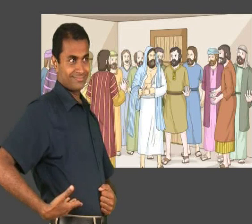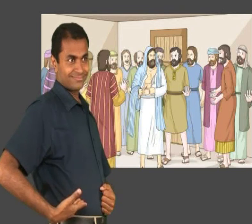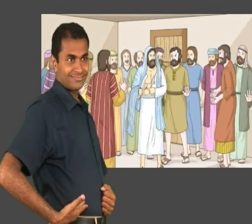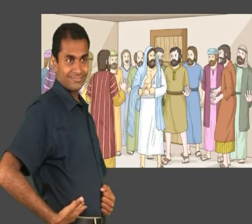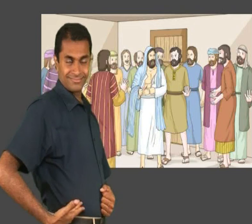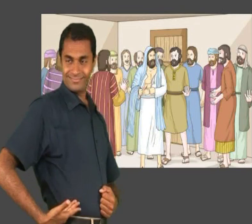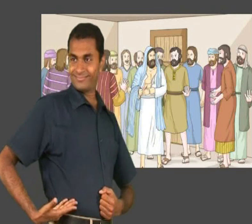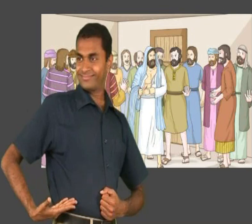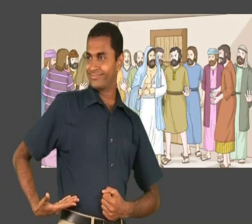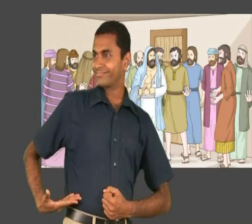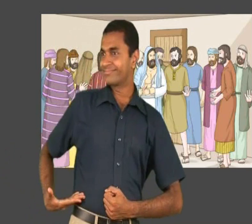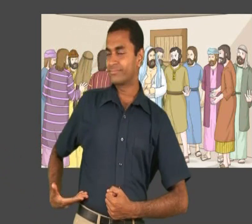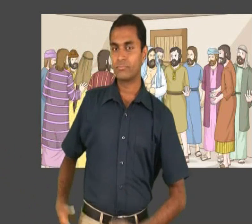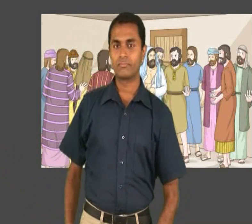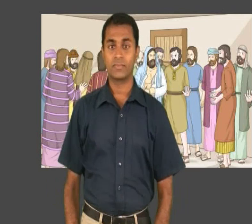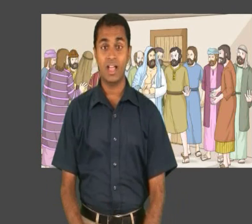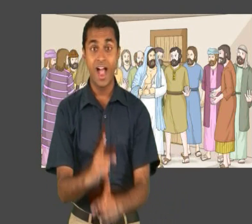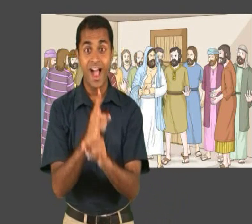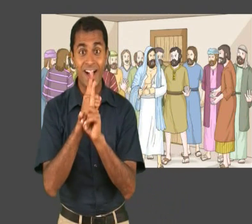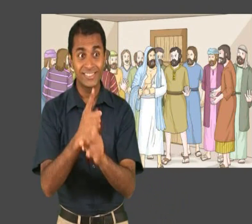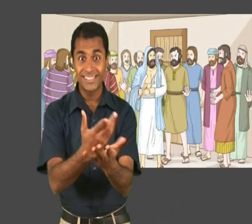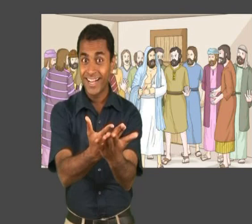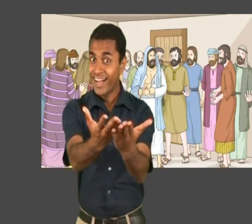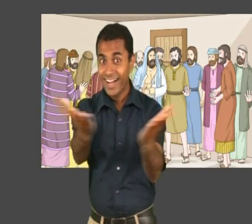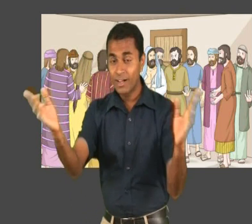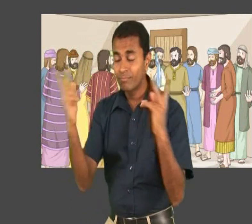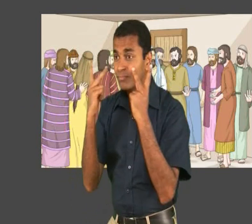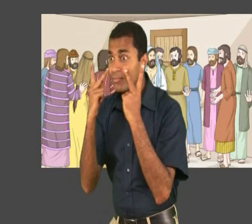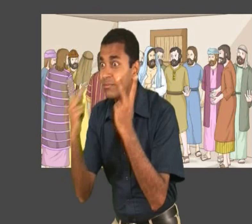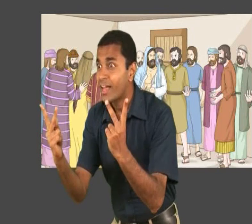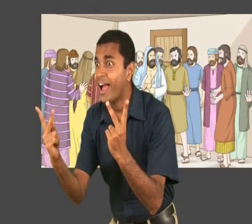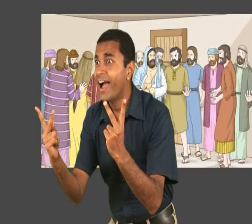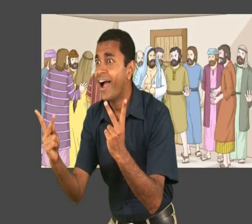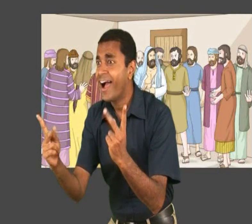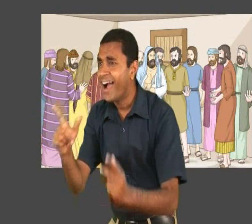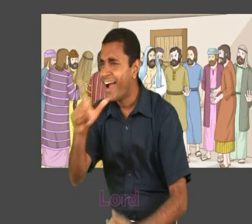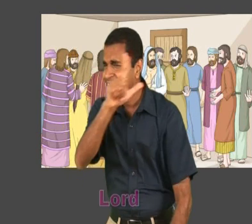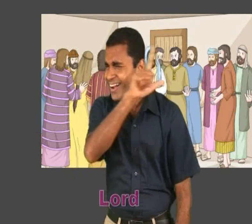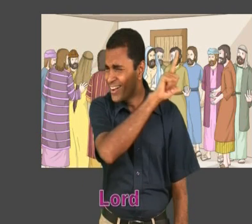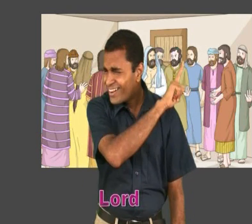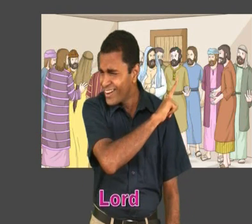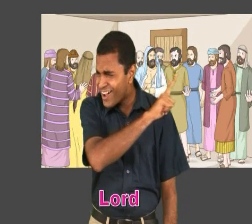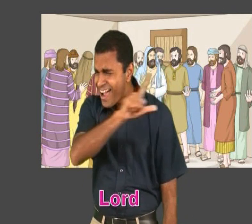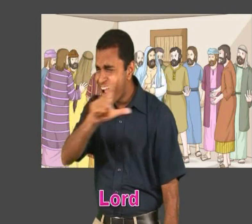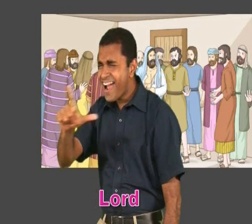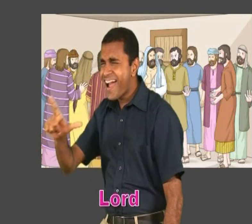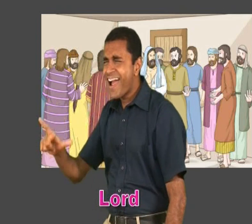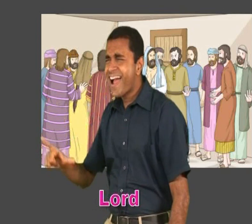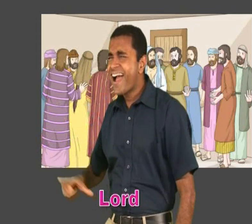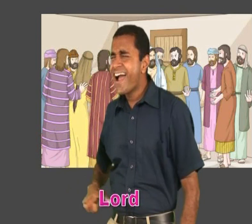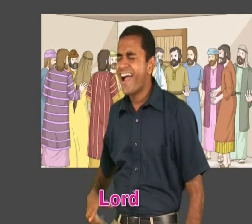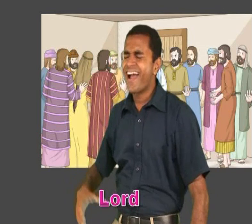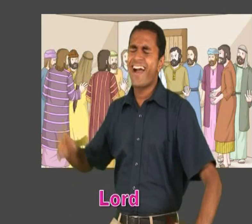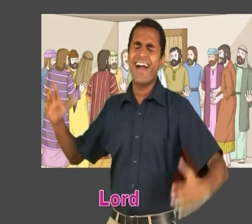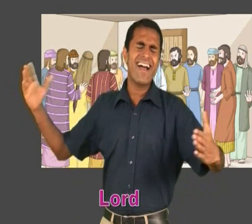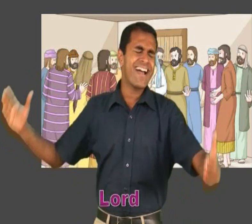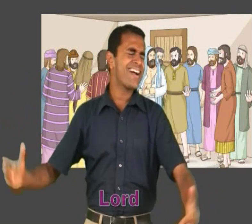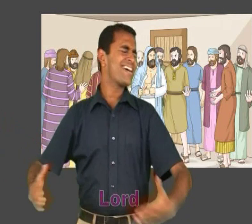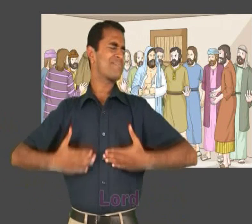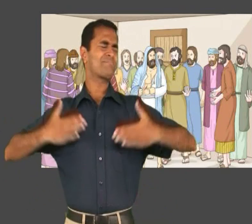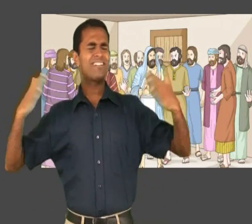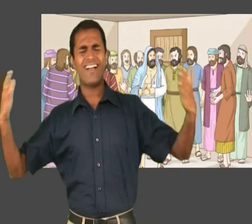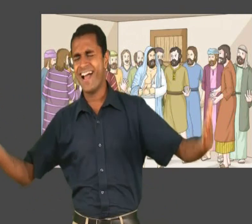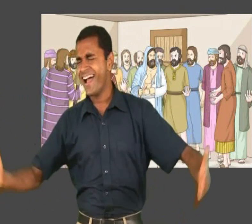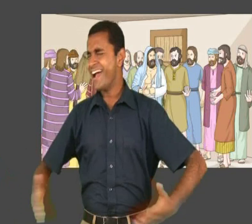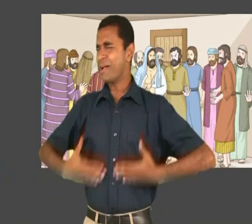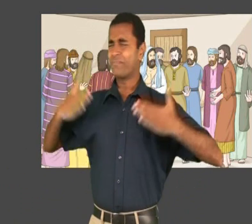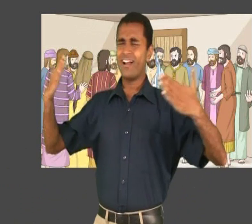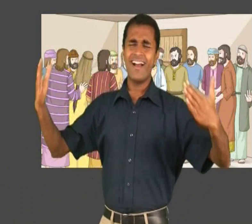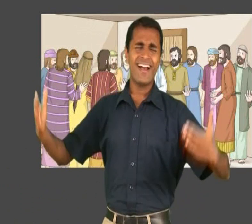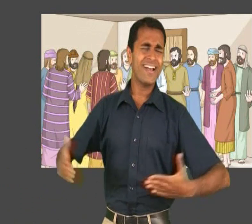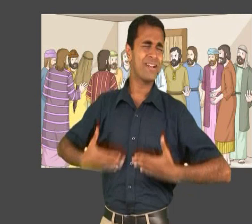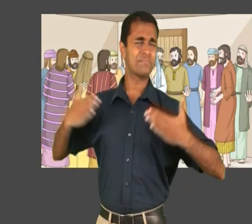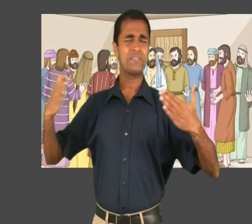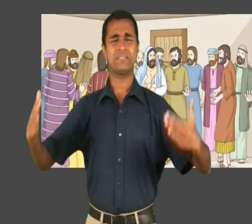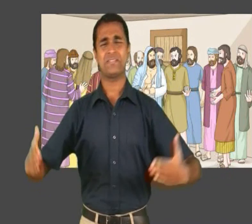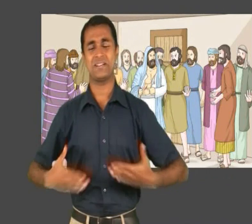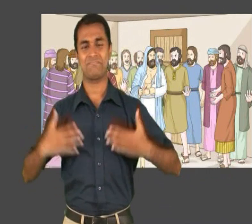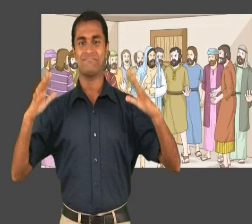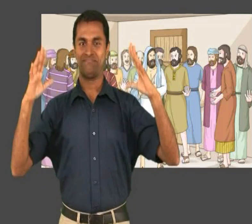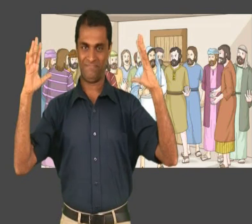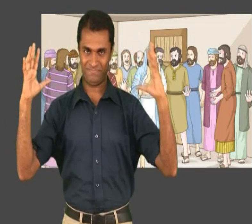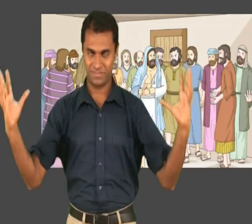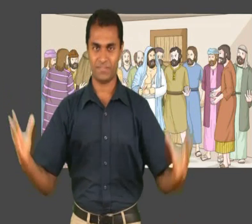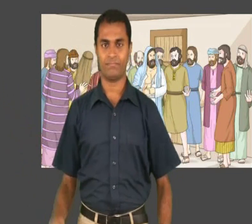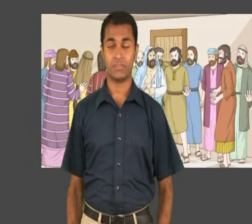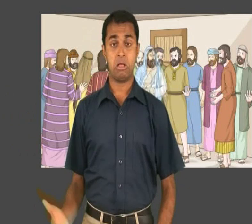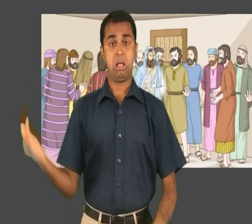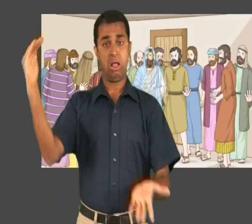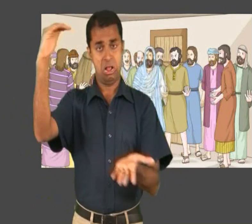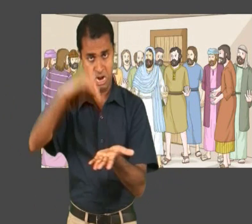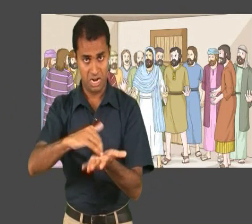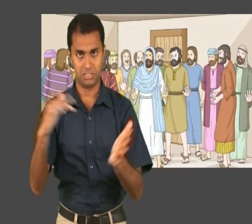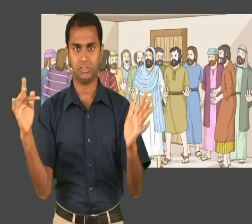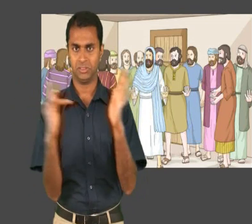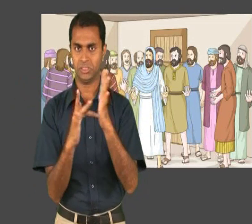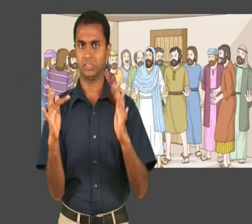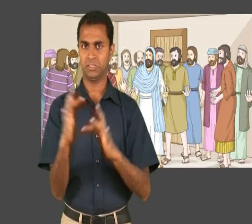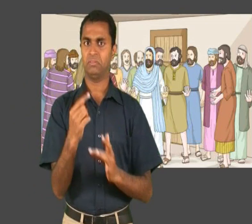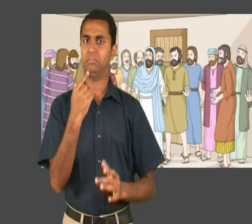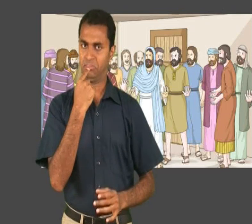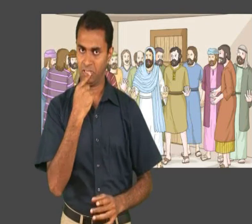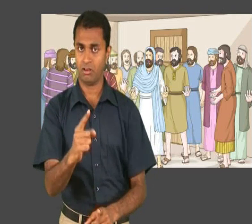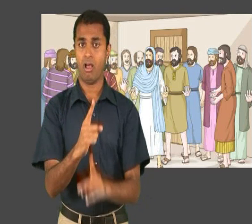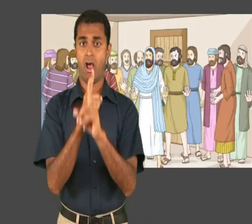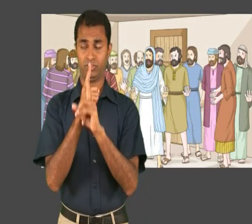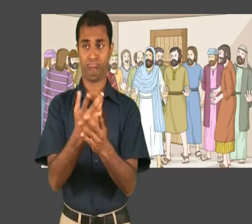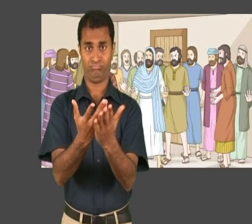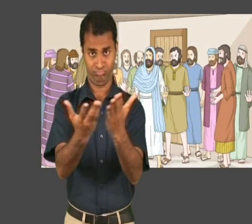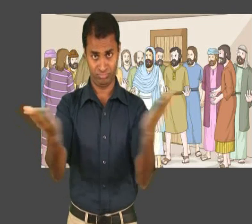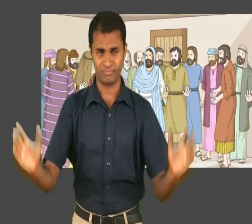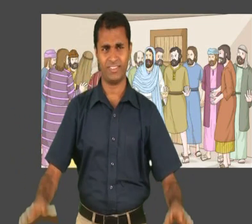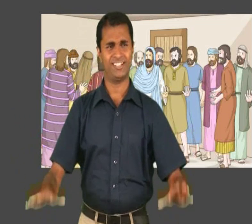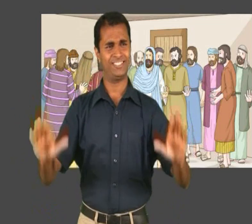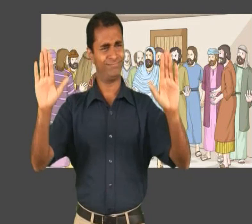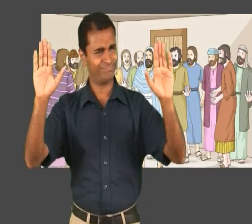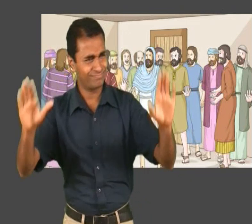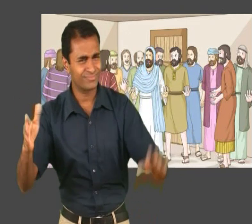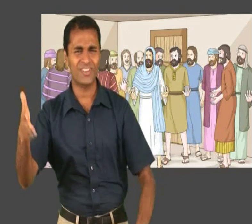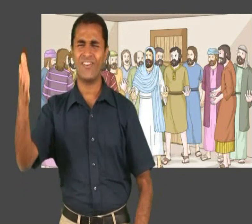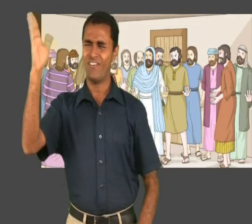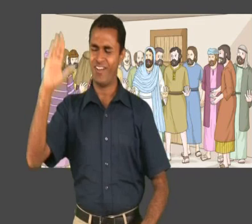The disciples rejoiced when they saw the Lord.